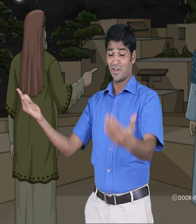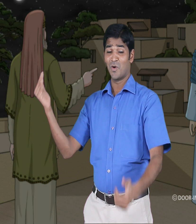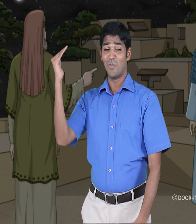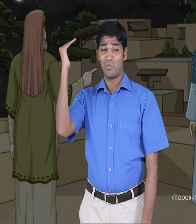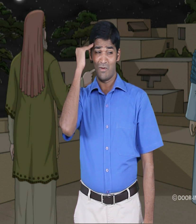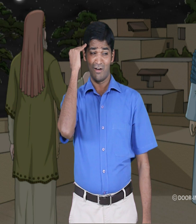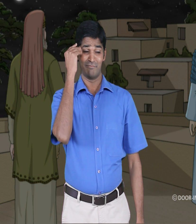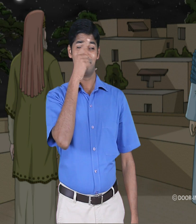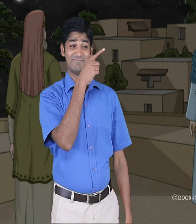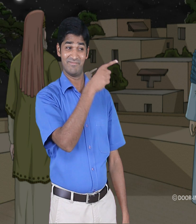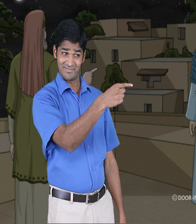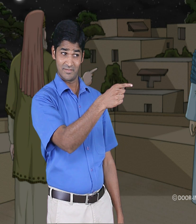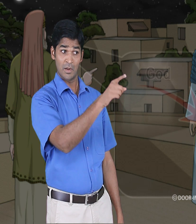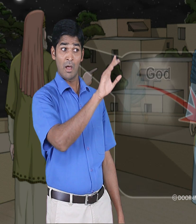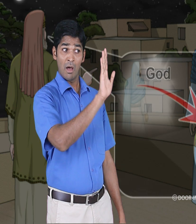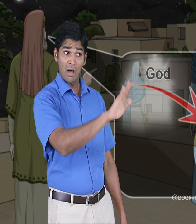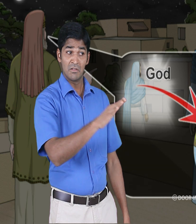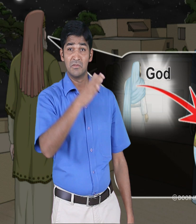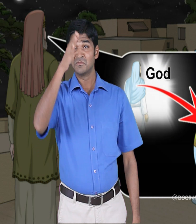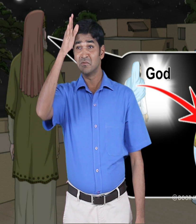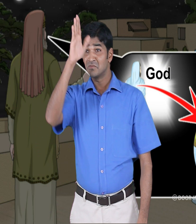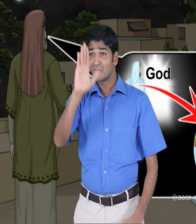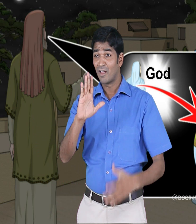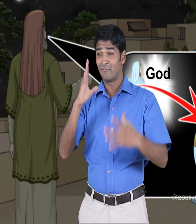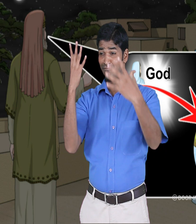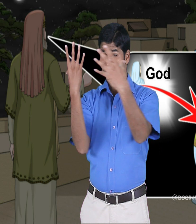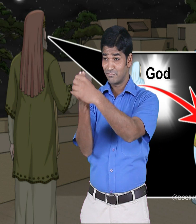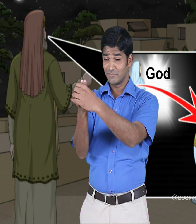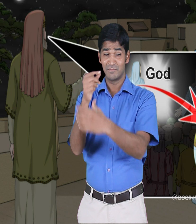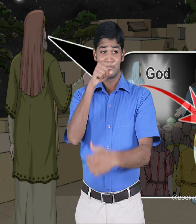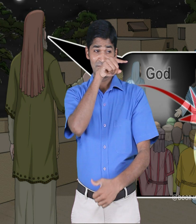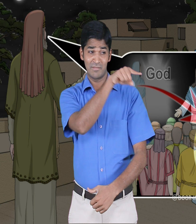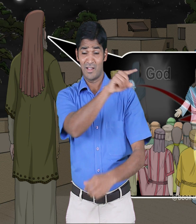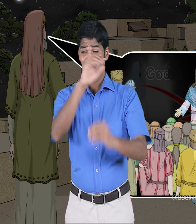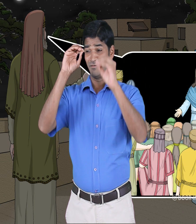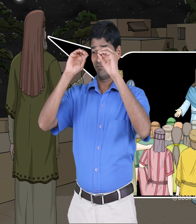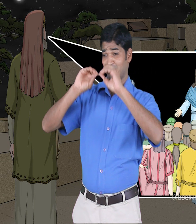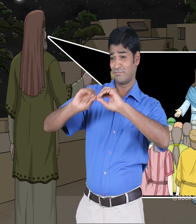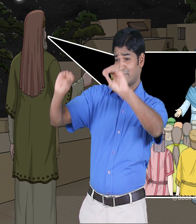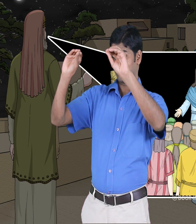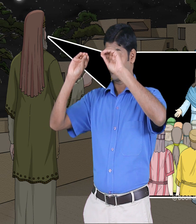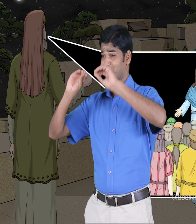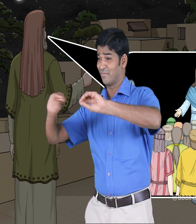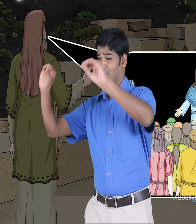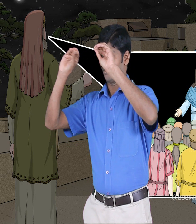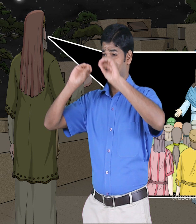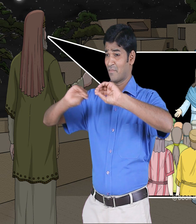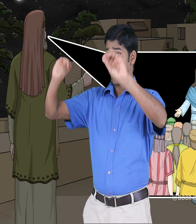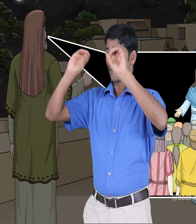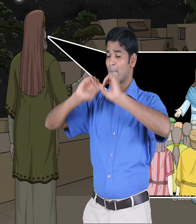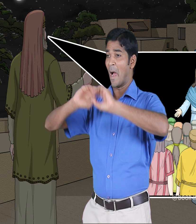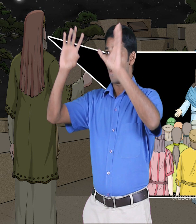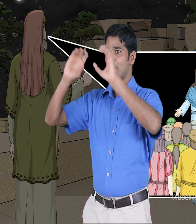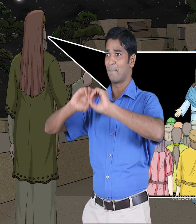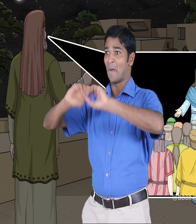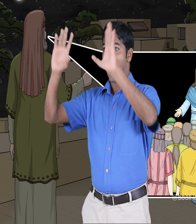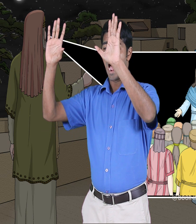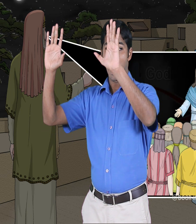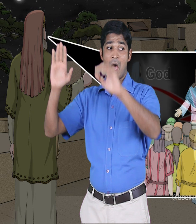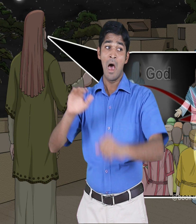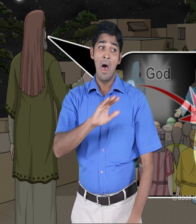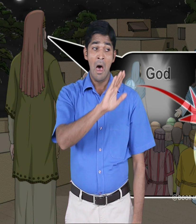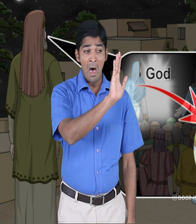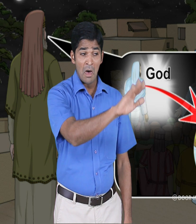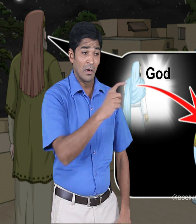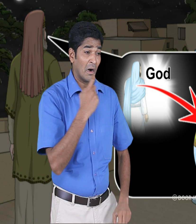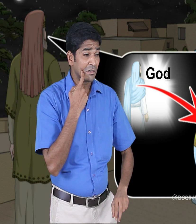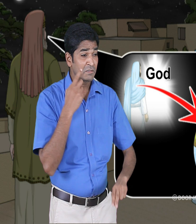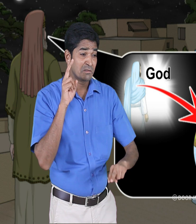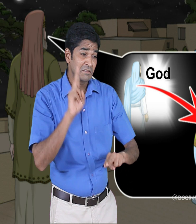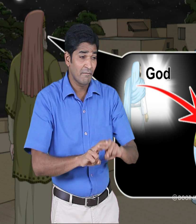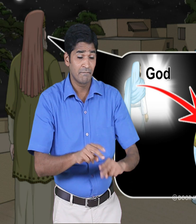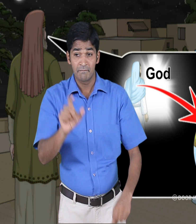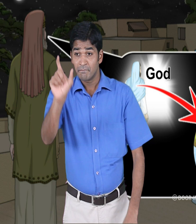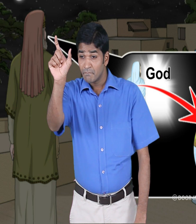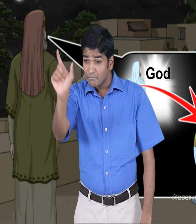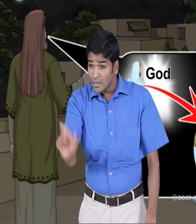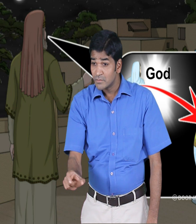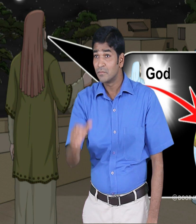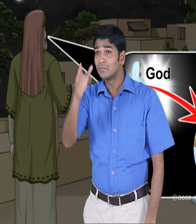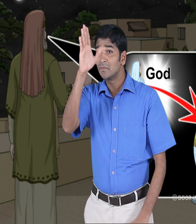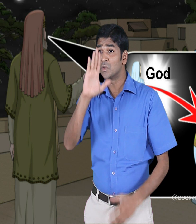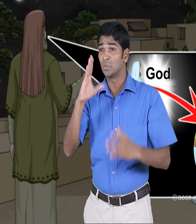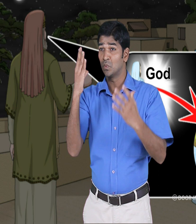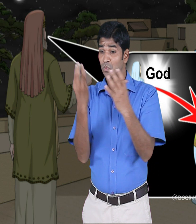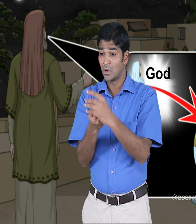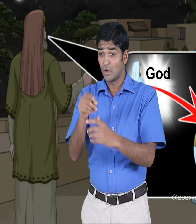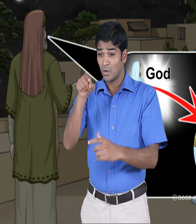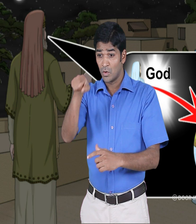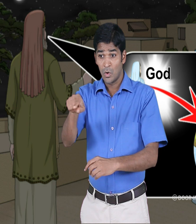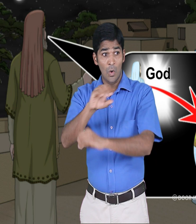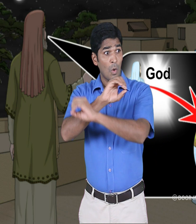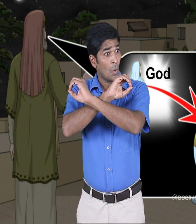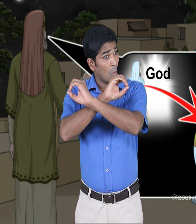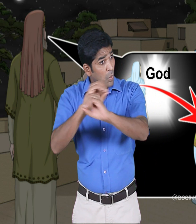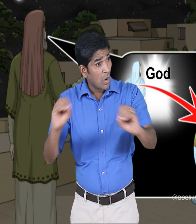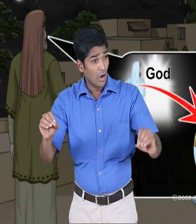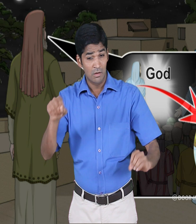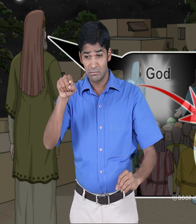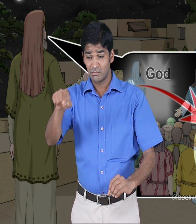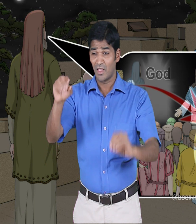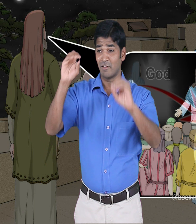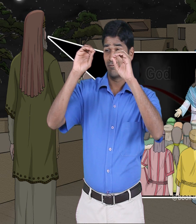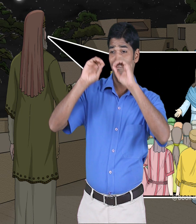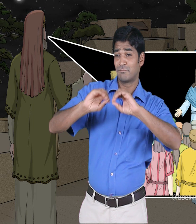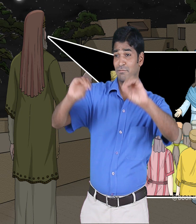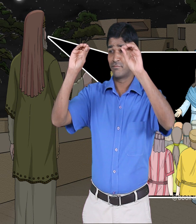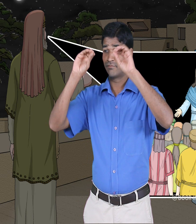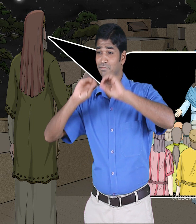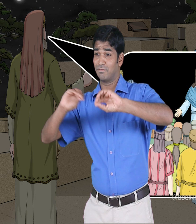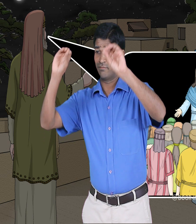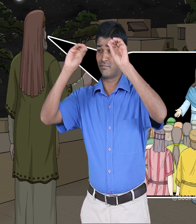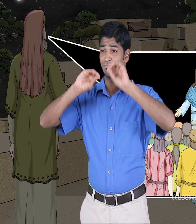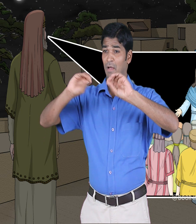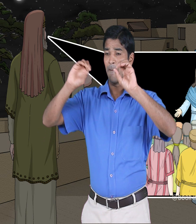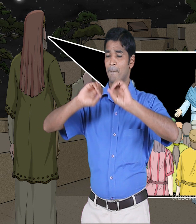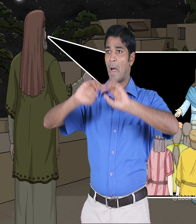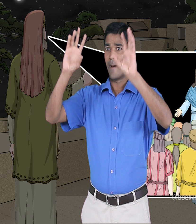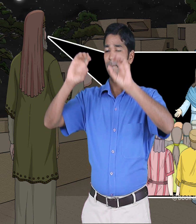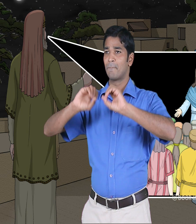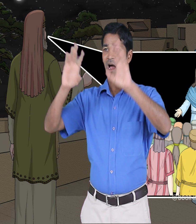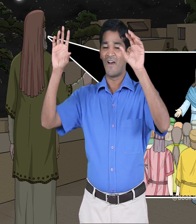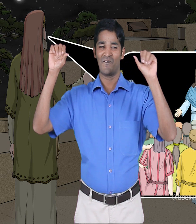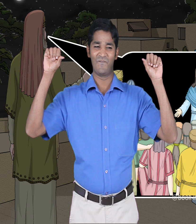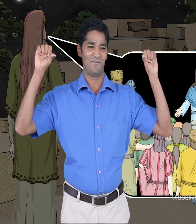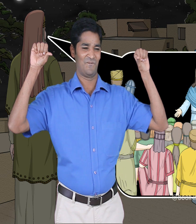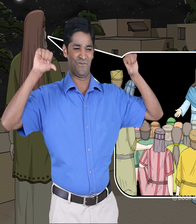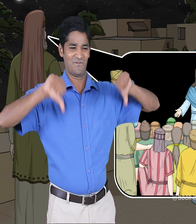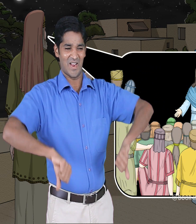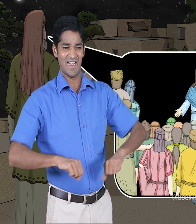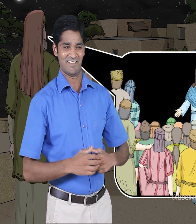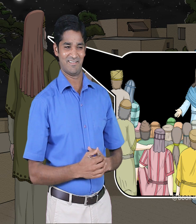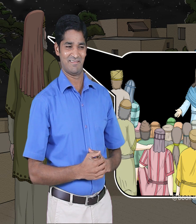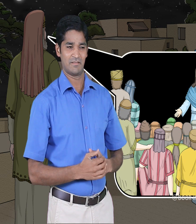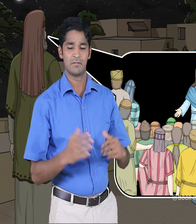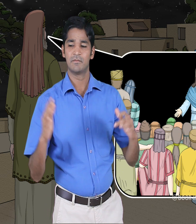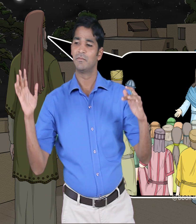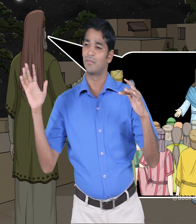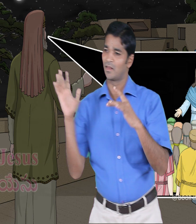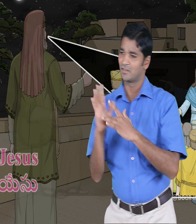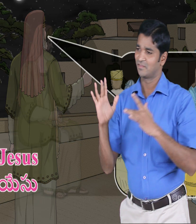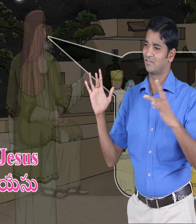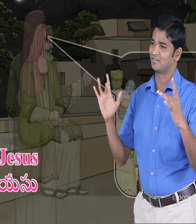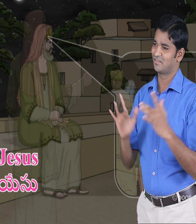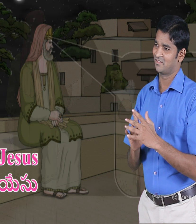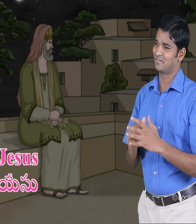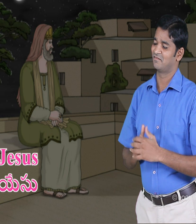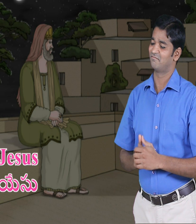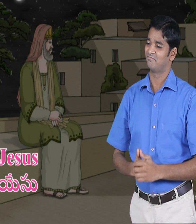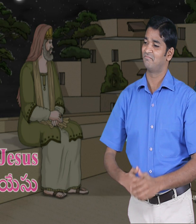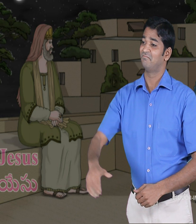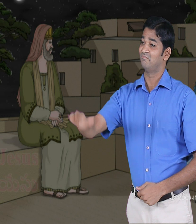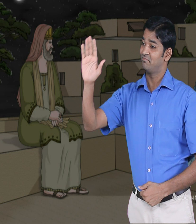For no one could perform the signs You are doing if God were not with him.”